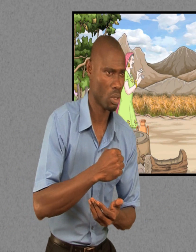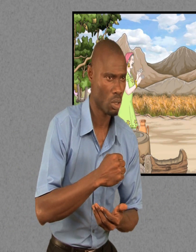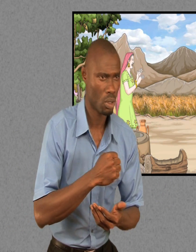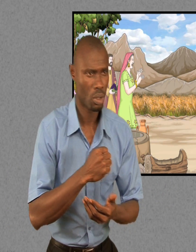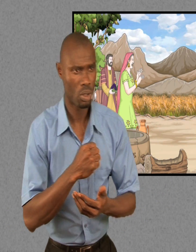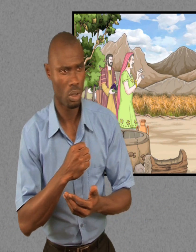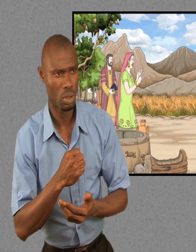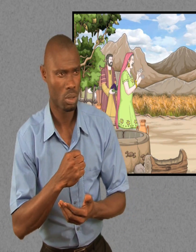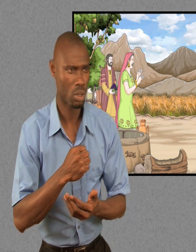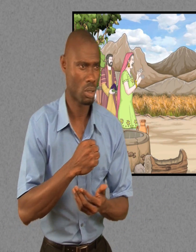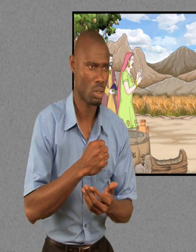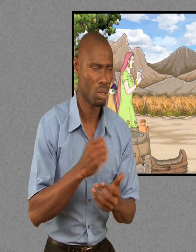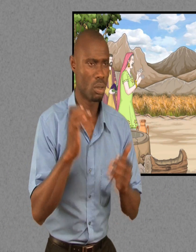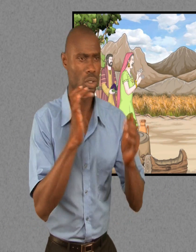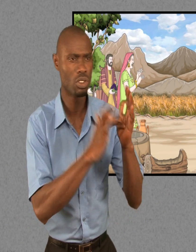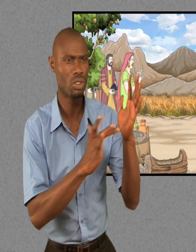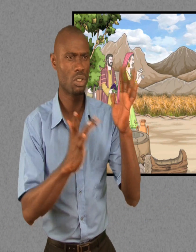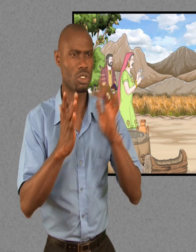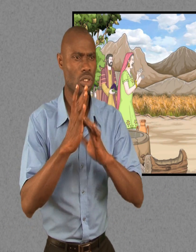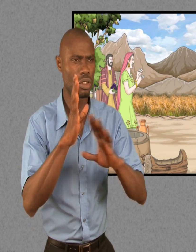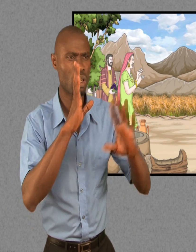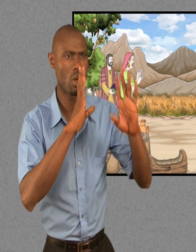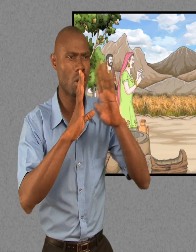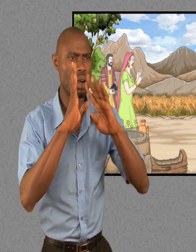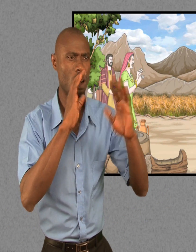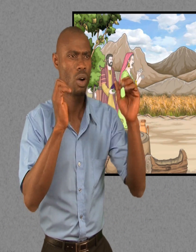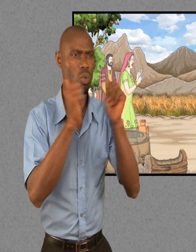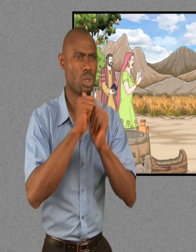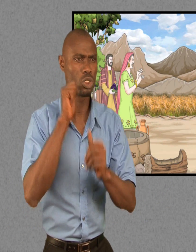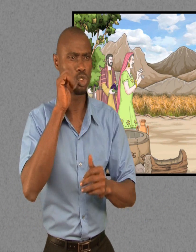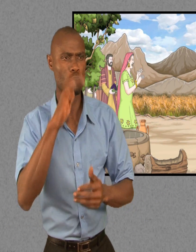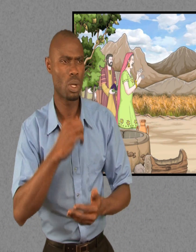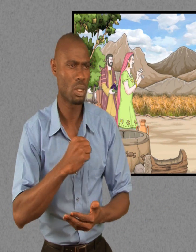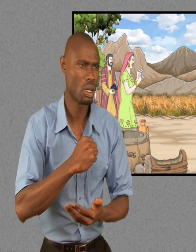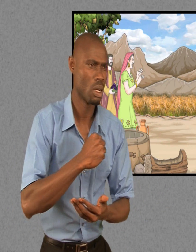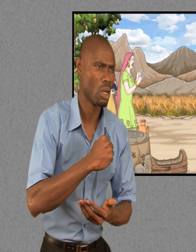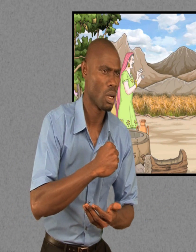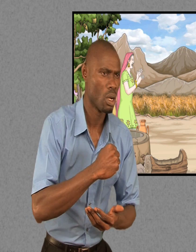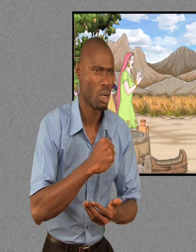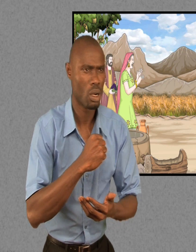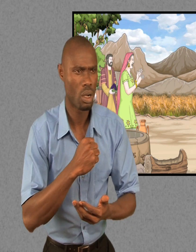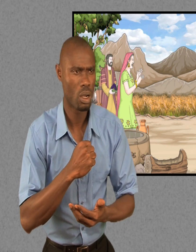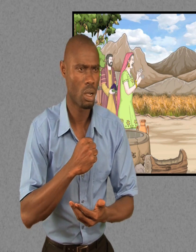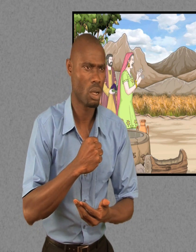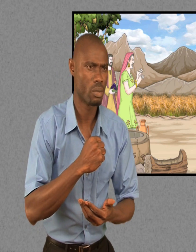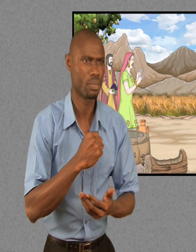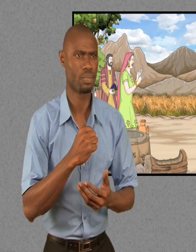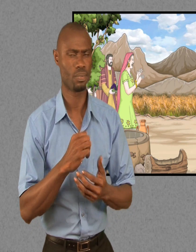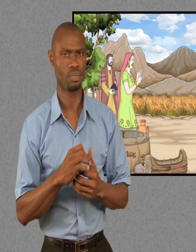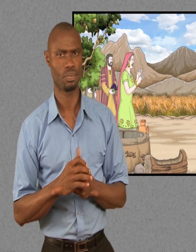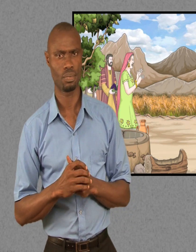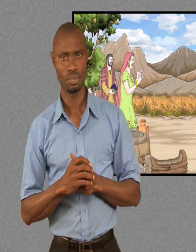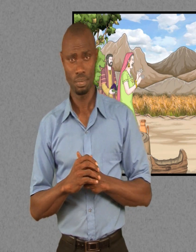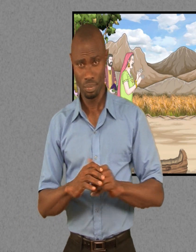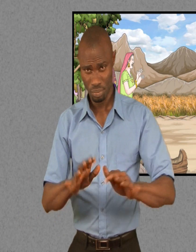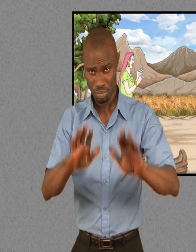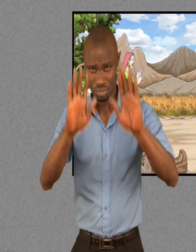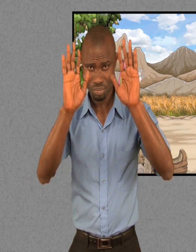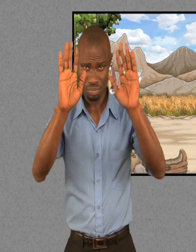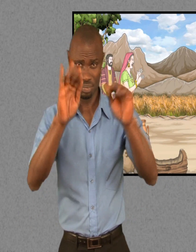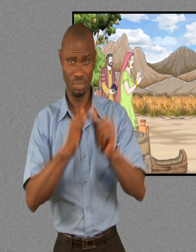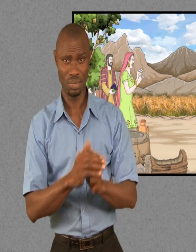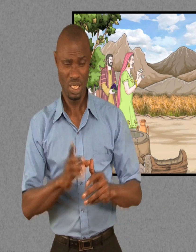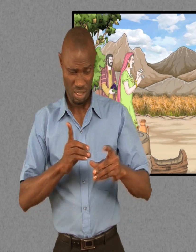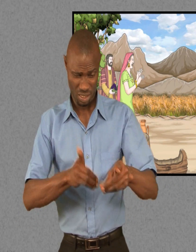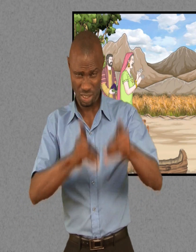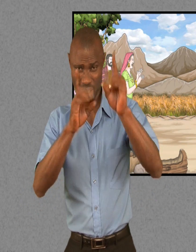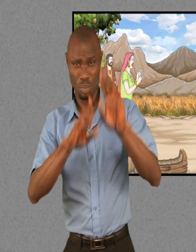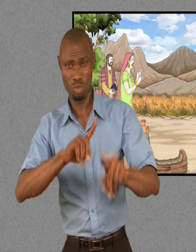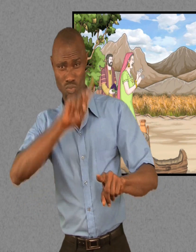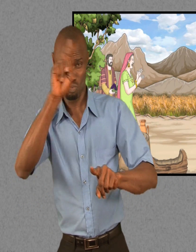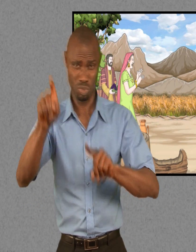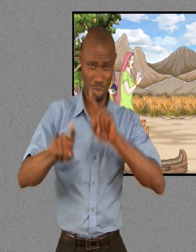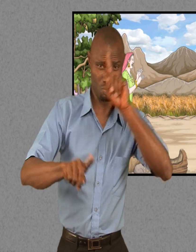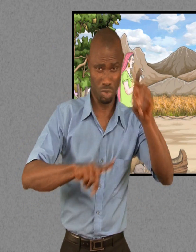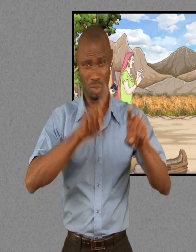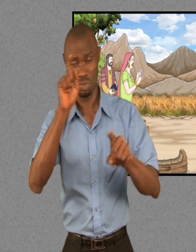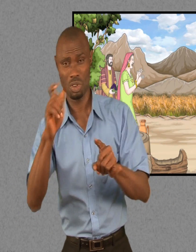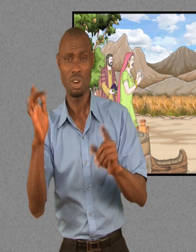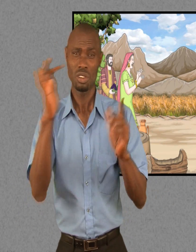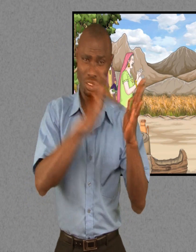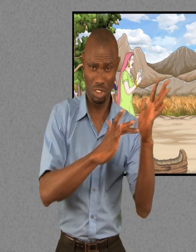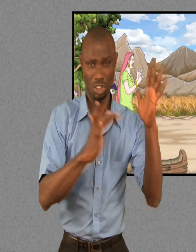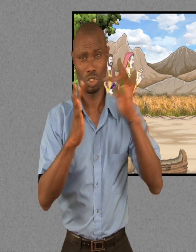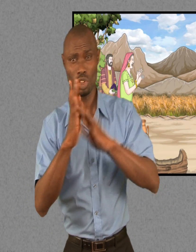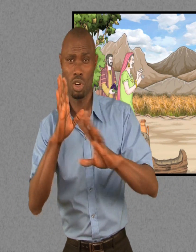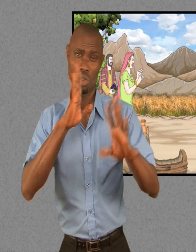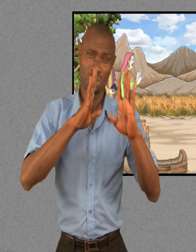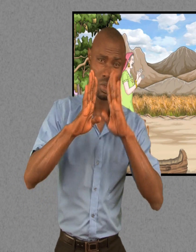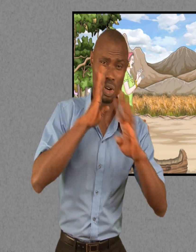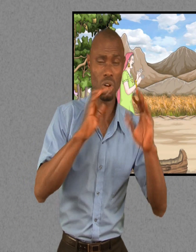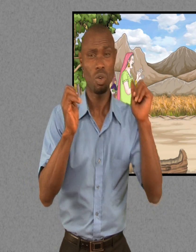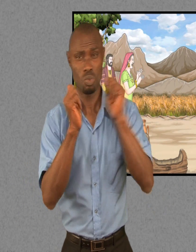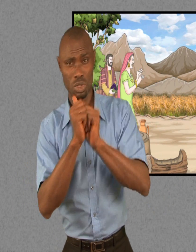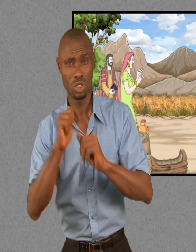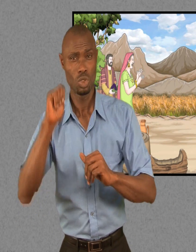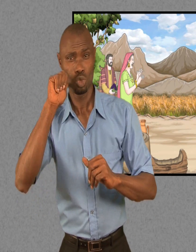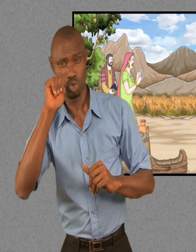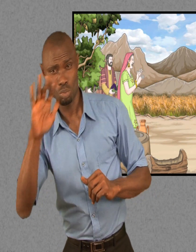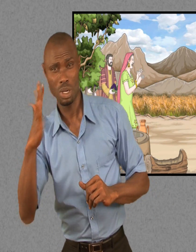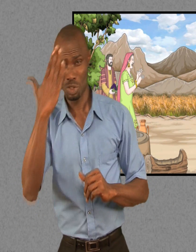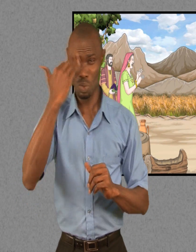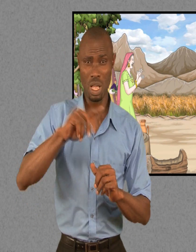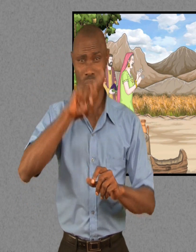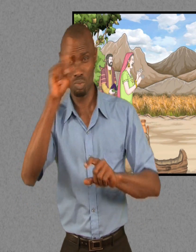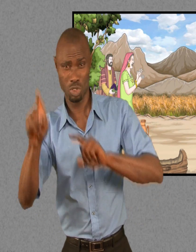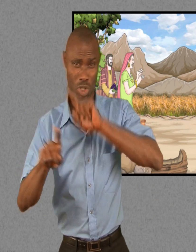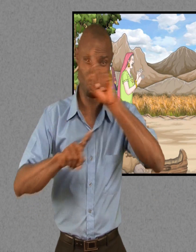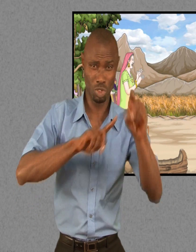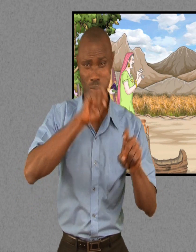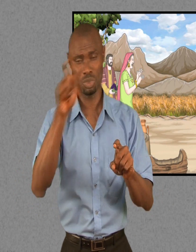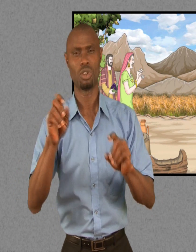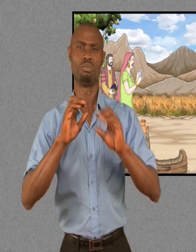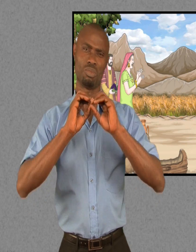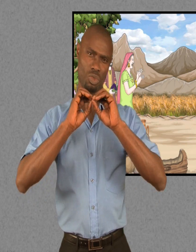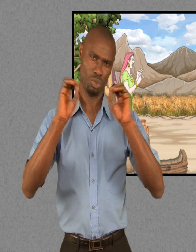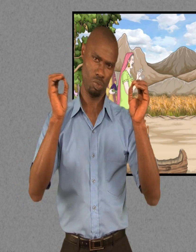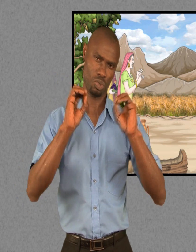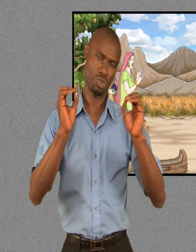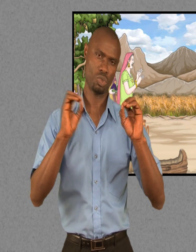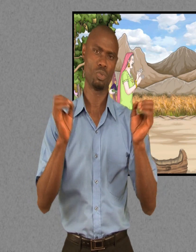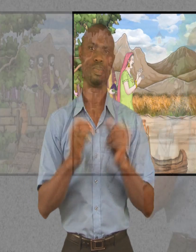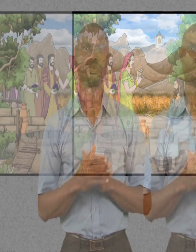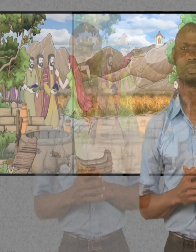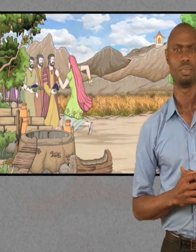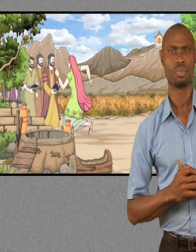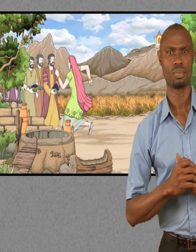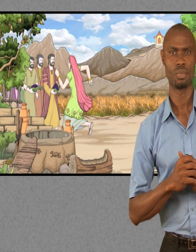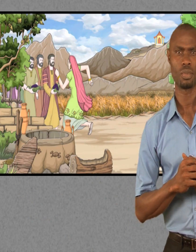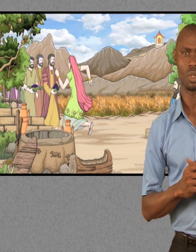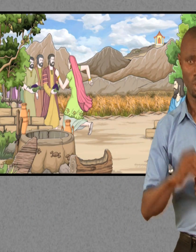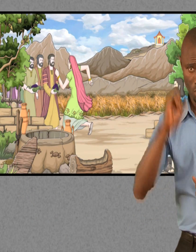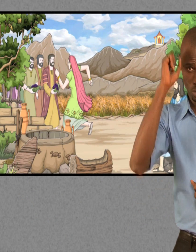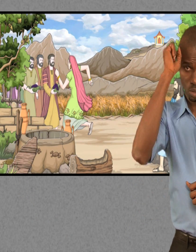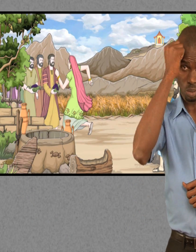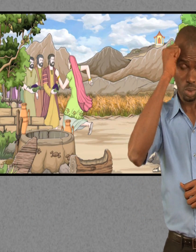But no one asked Him, “What do You want from her?” or “Why are You talking with her?”